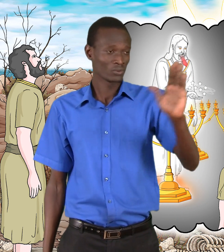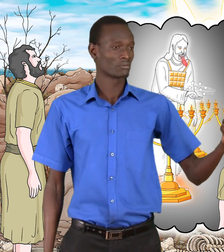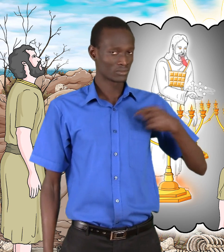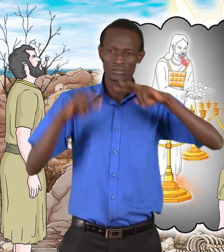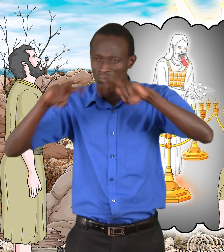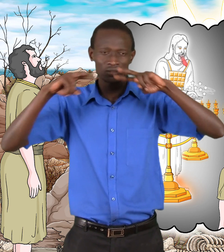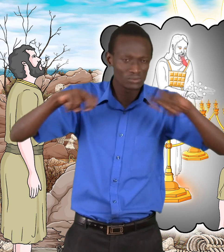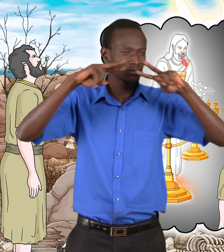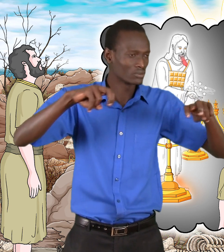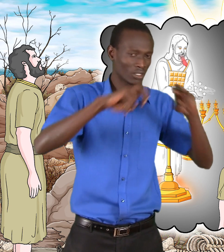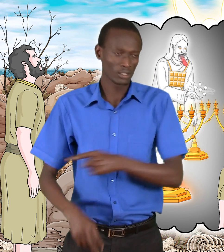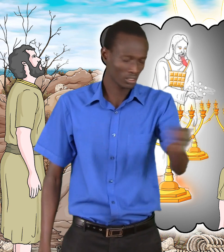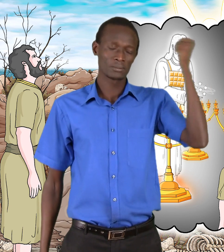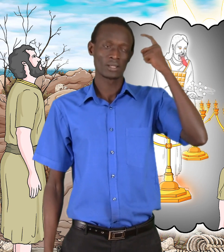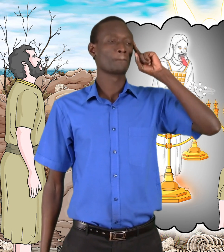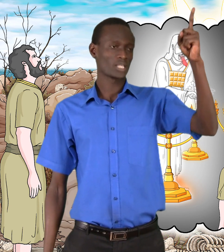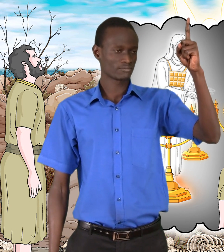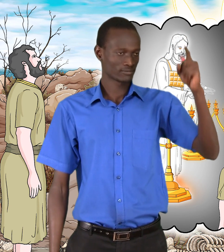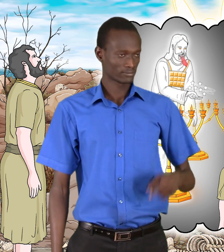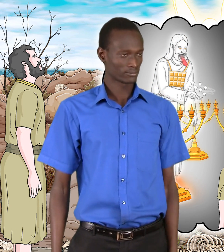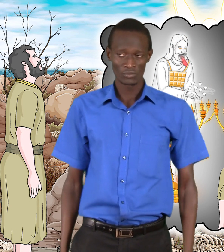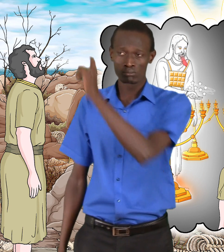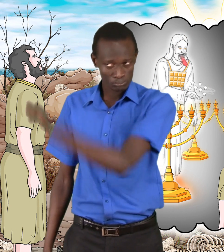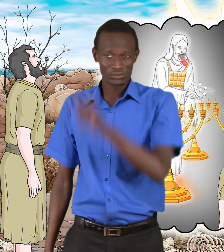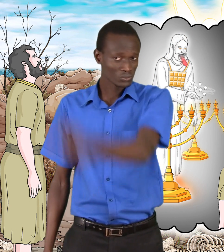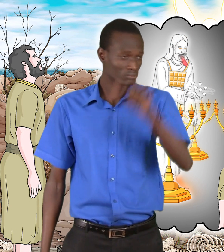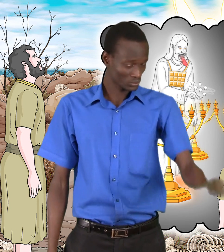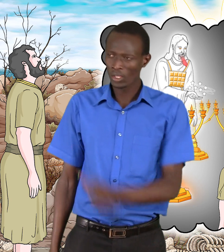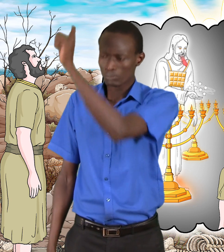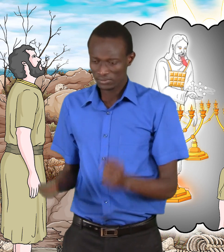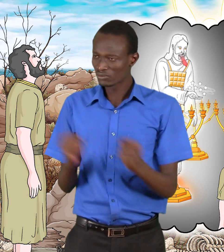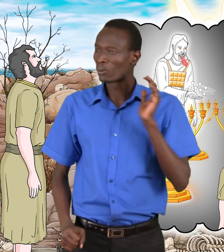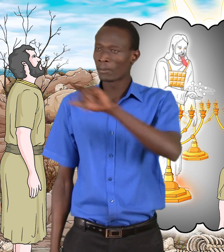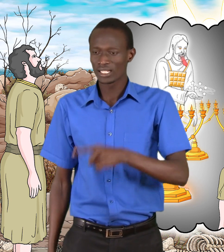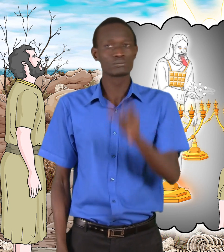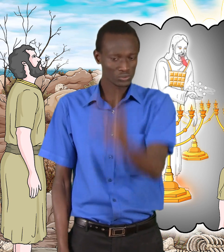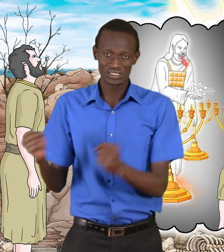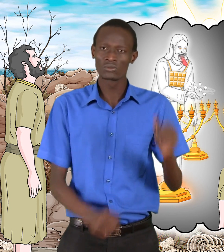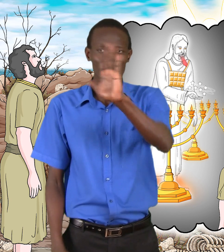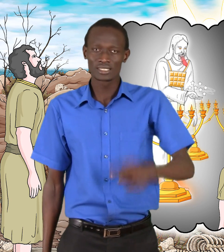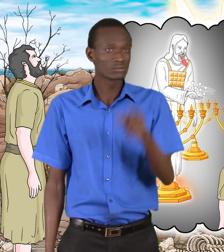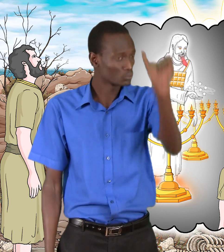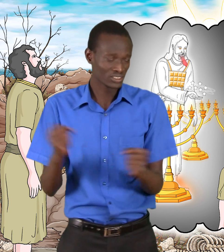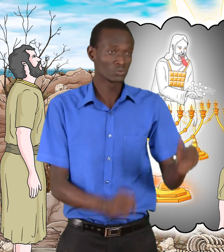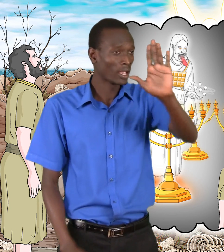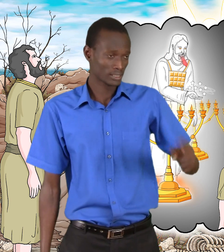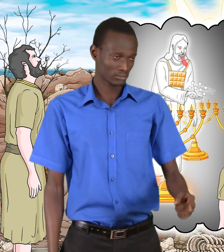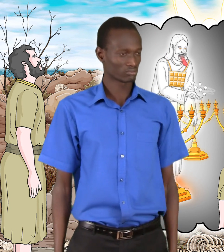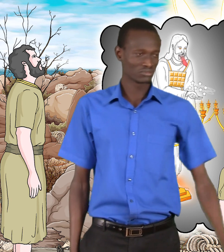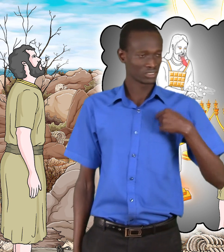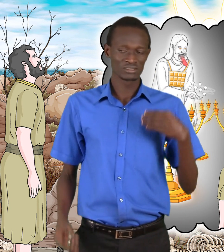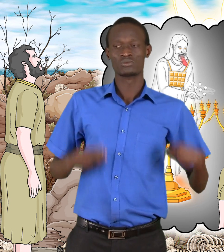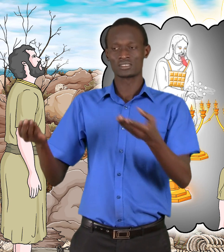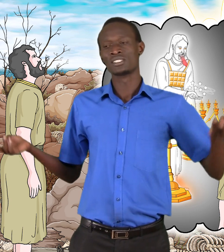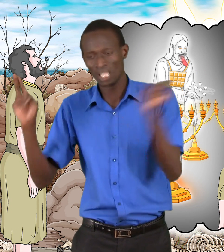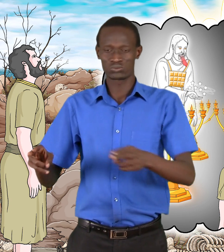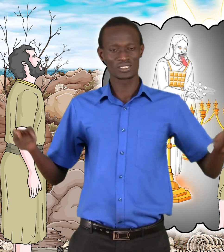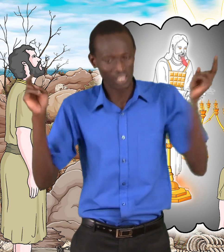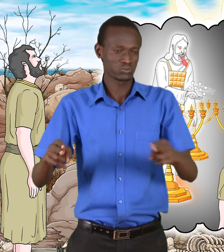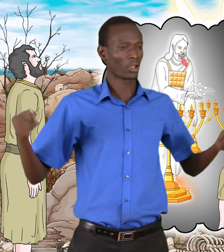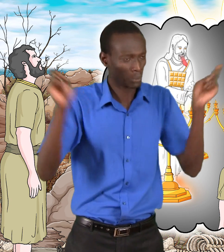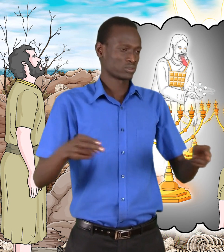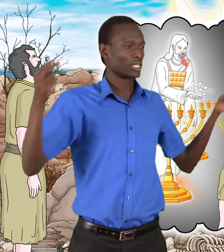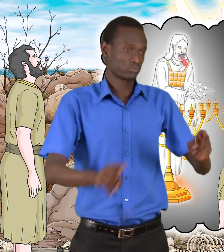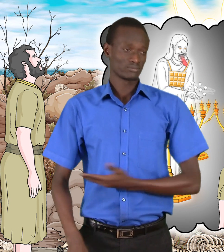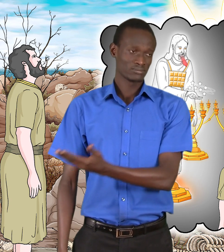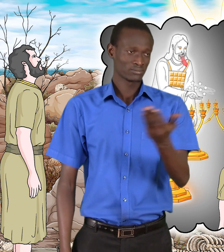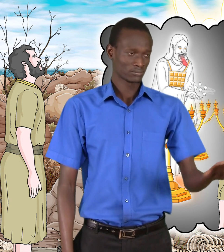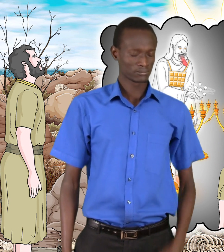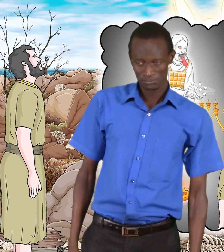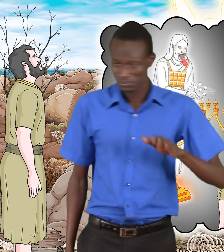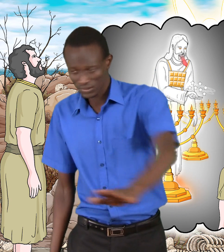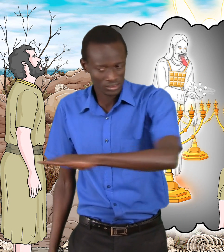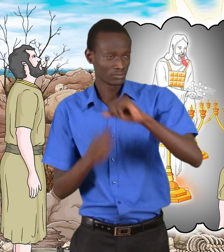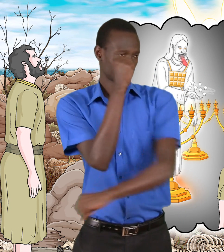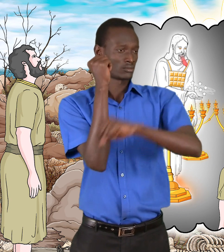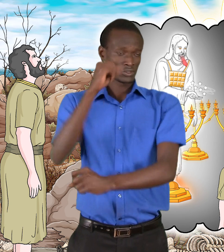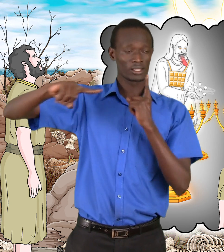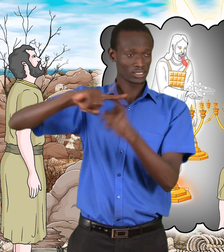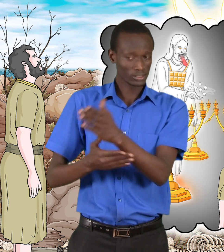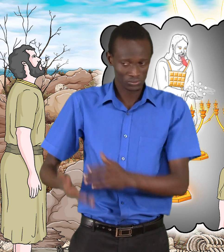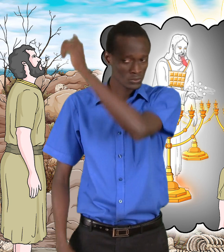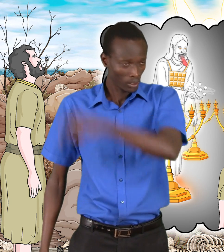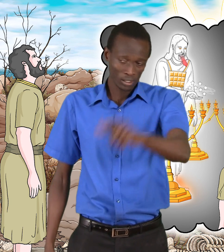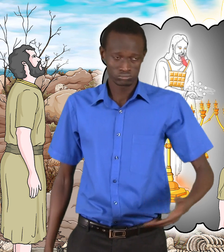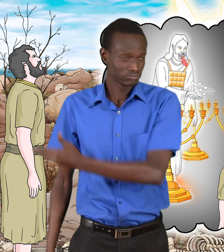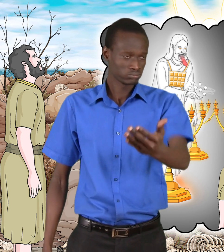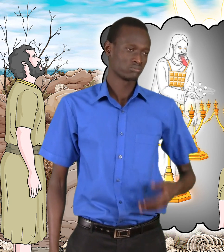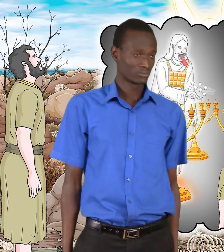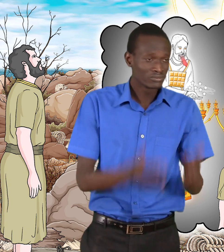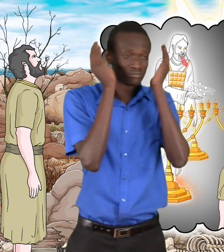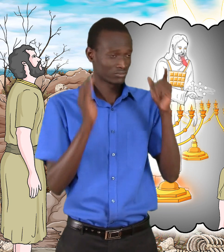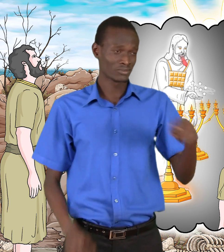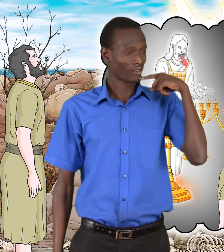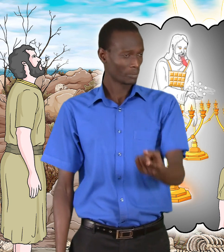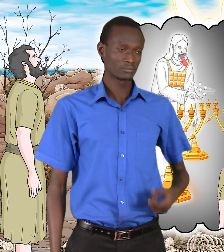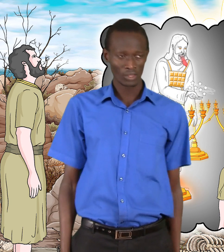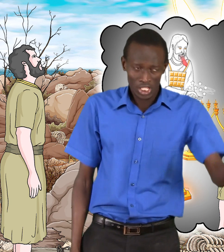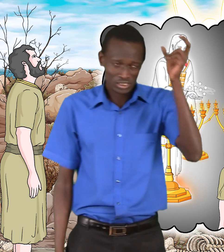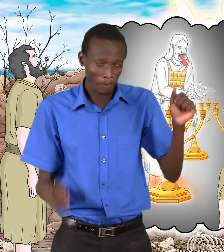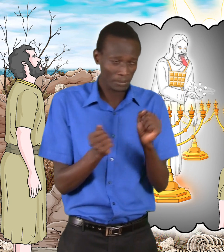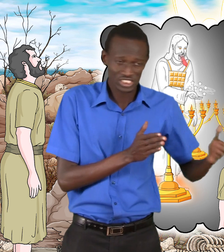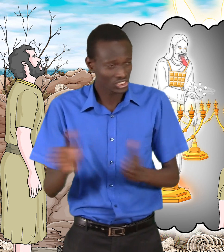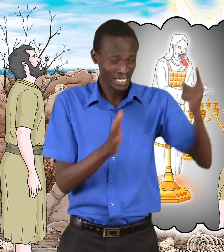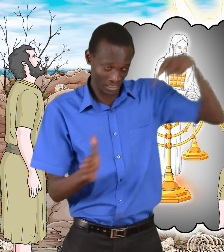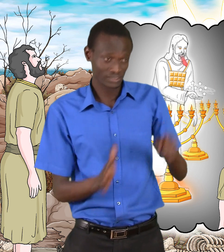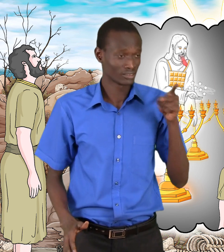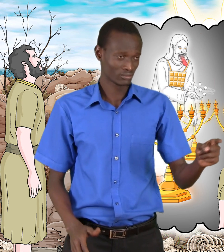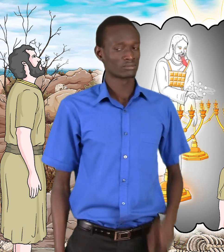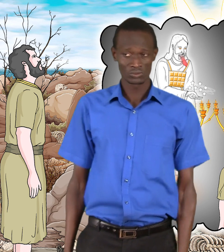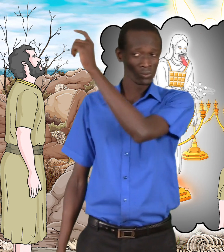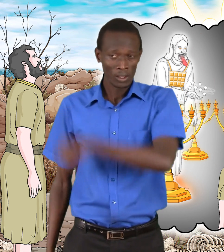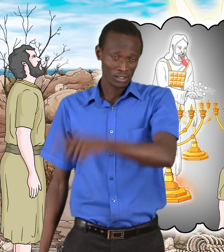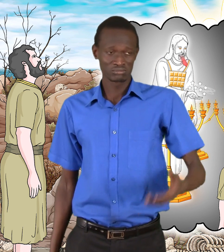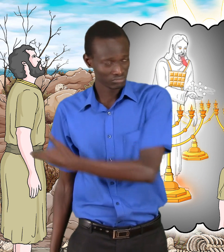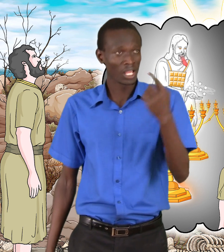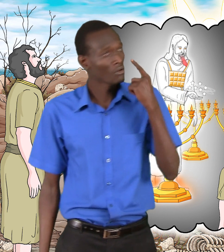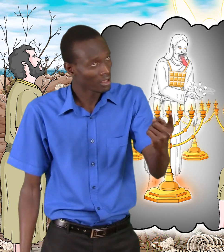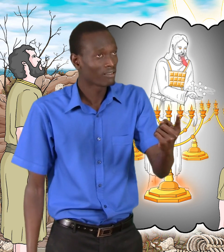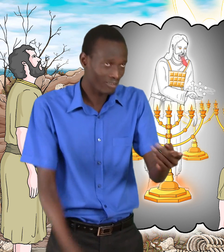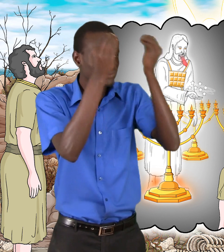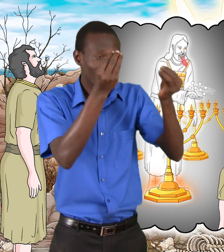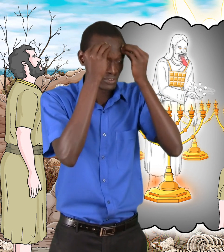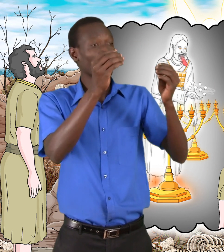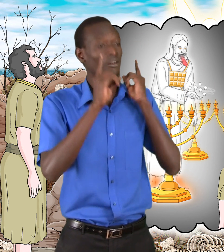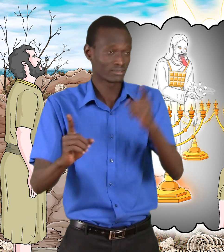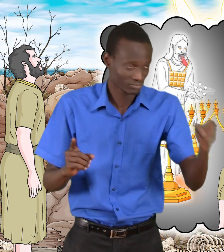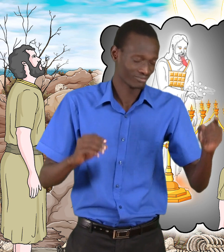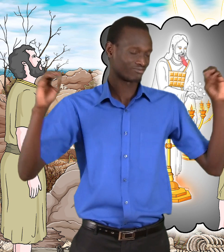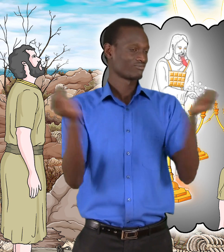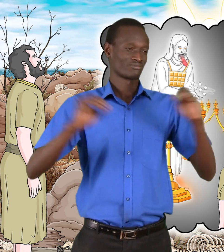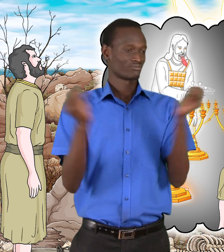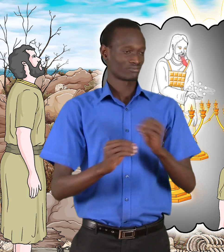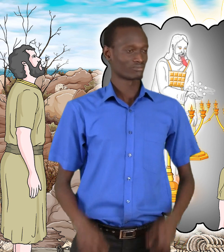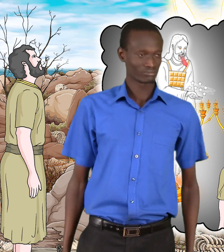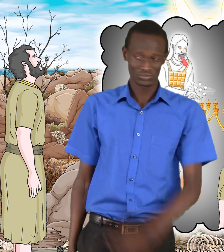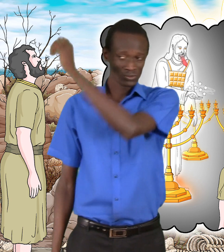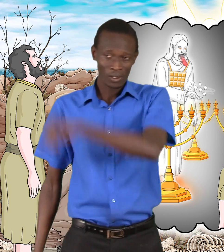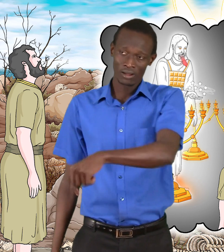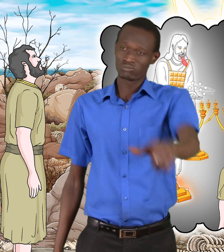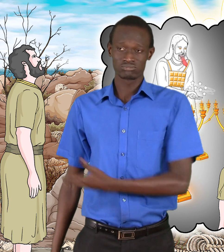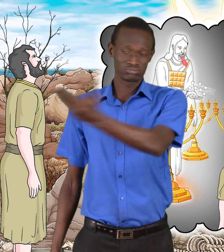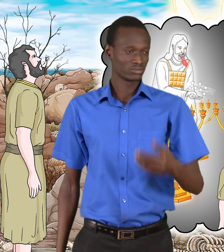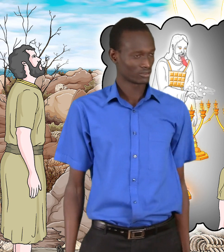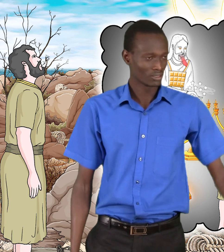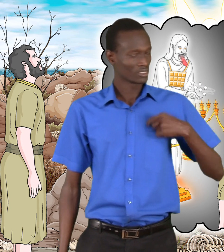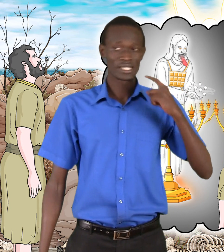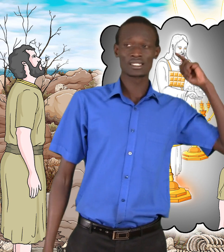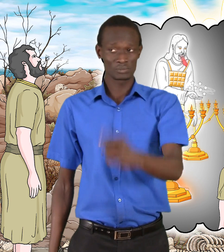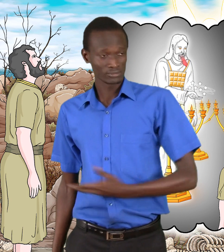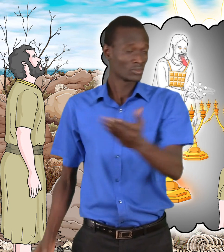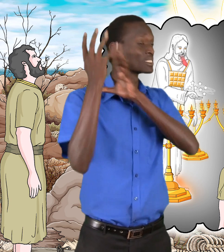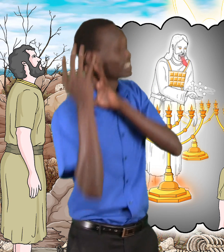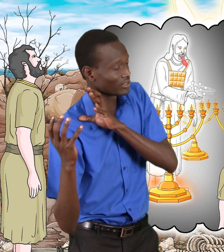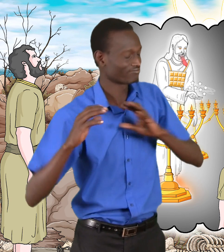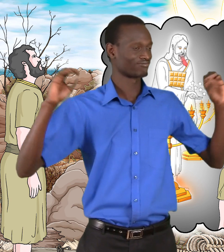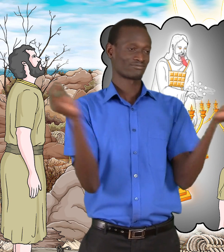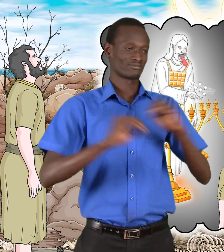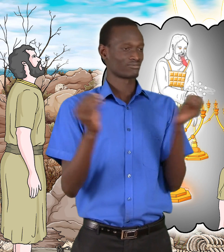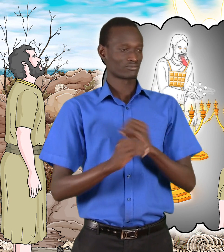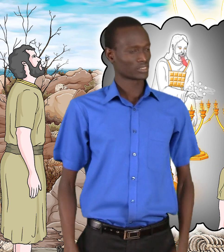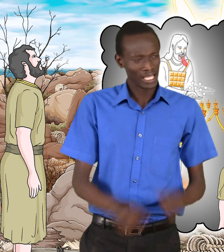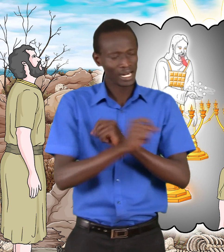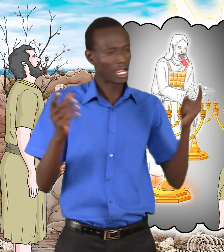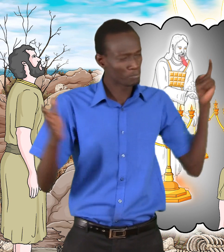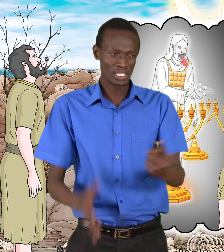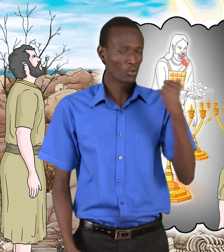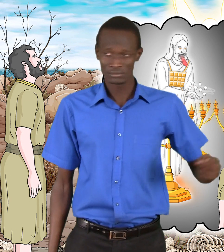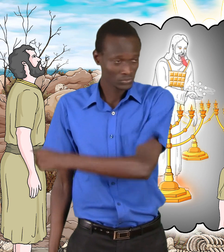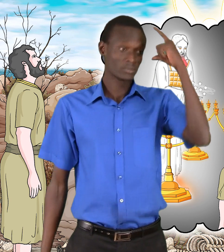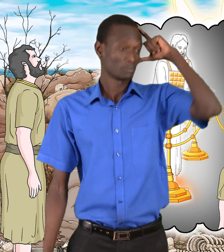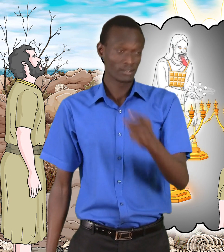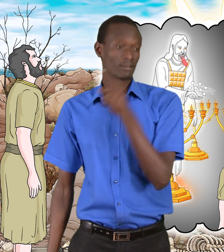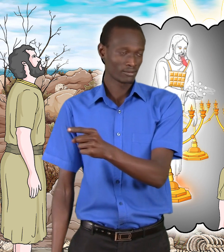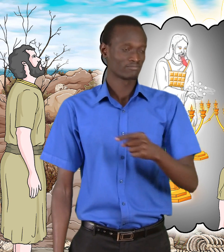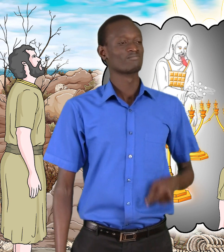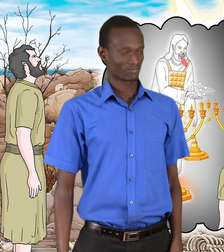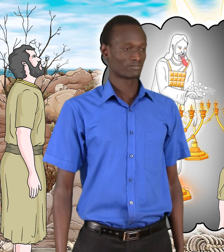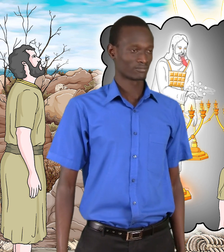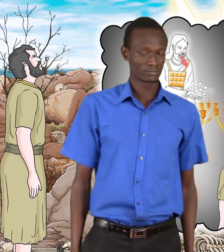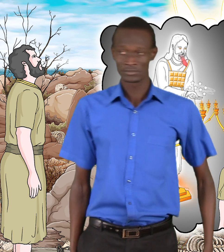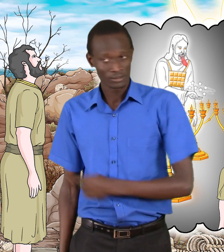But I say to the rest of you in Thyatira, who do not hold to her teaching and have not learned the so-called deep things of Satan: I will place no further burden upon you.